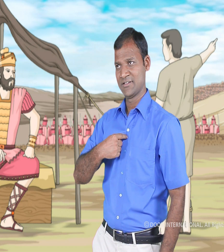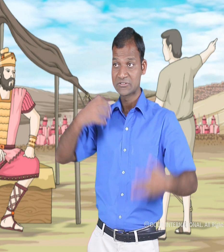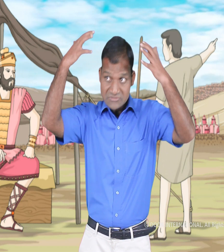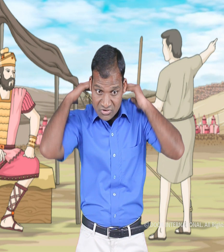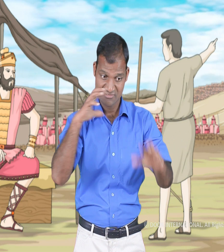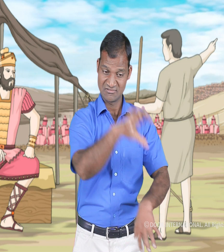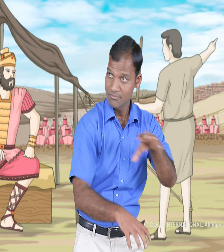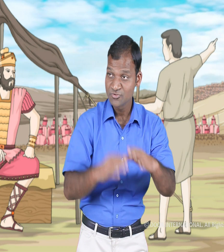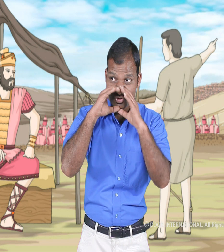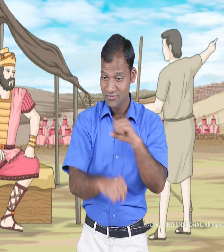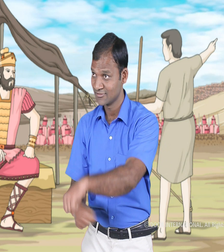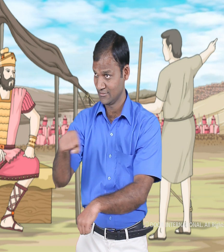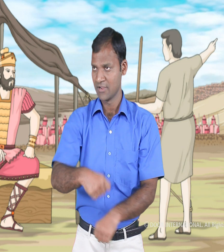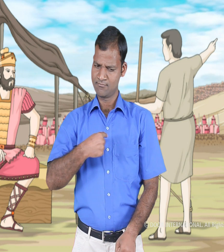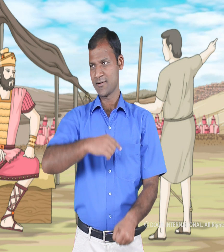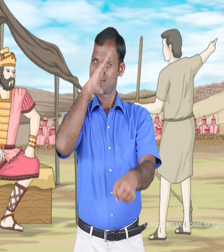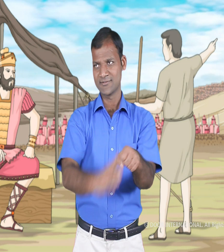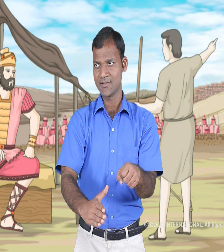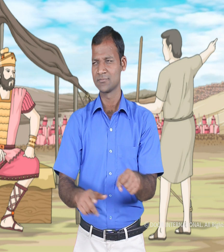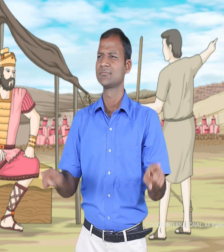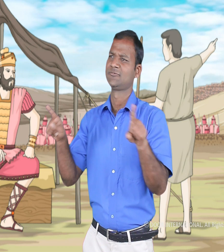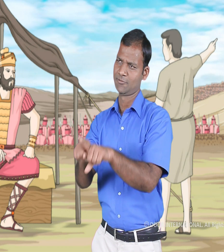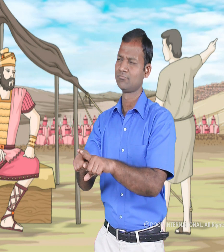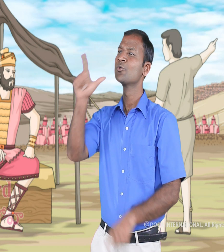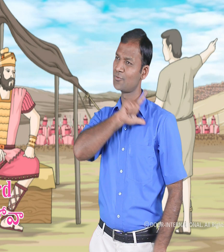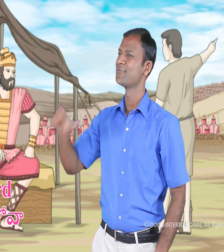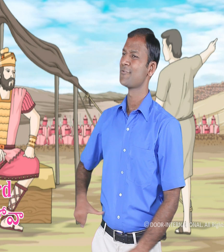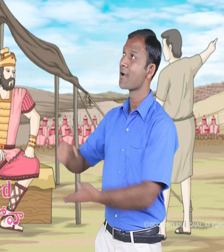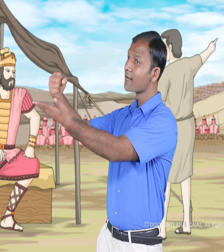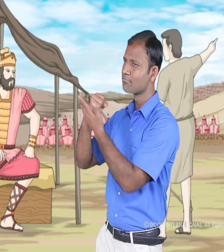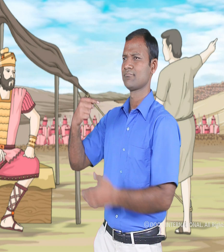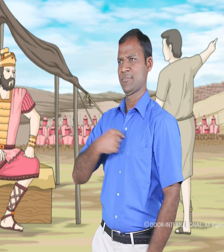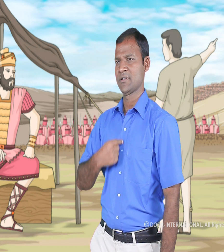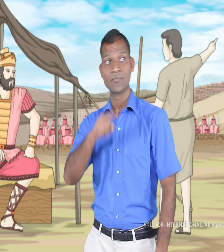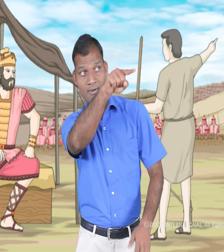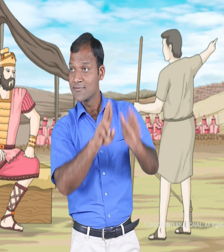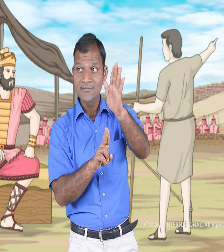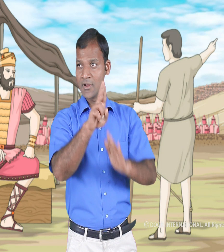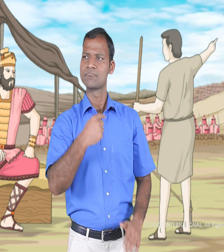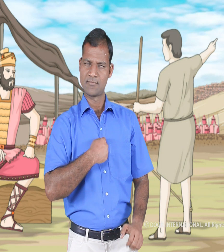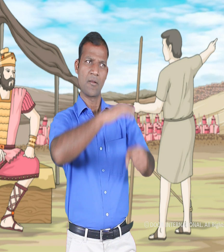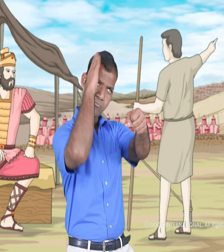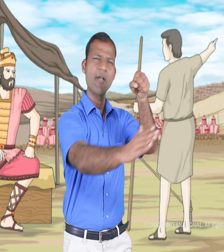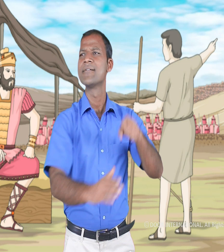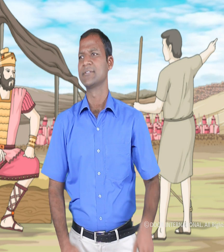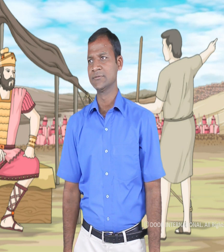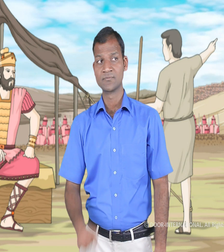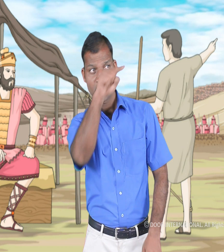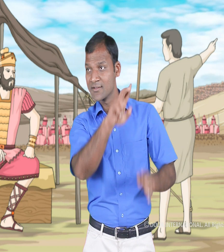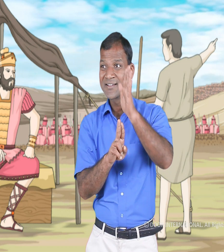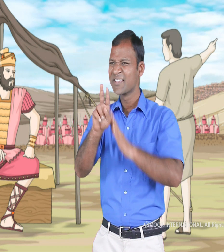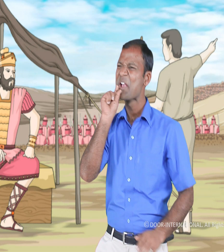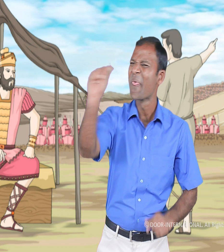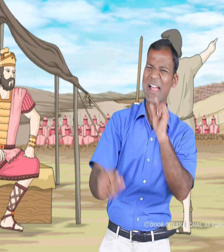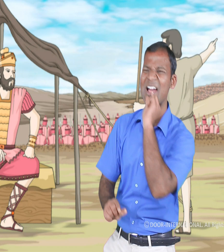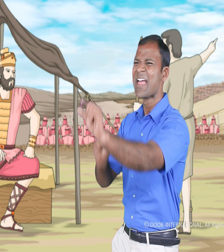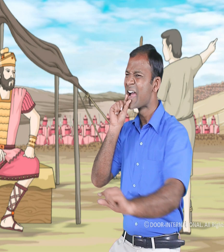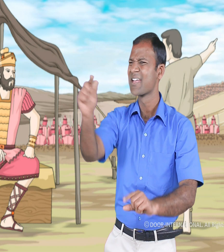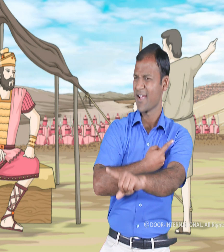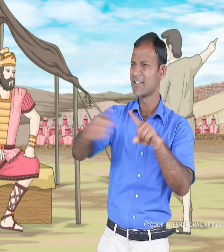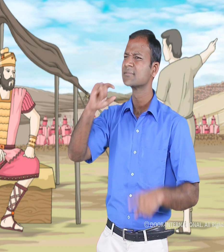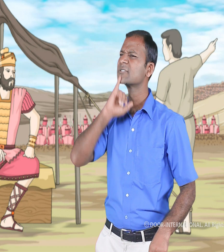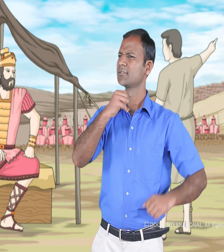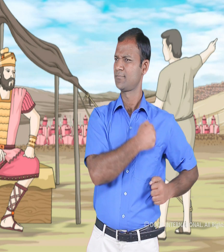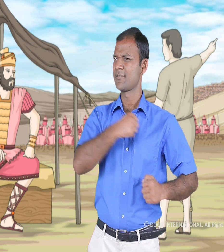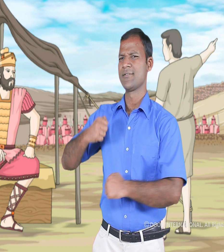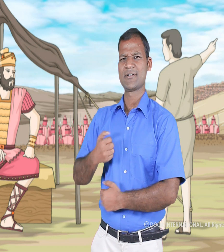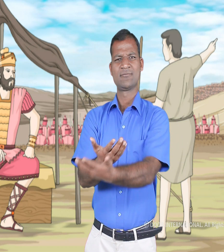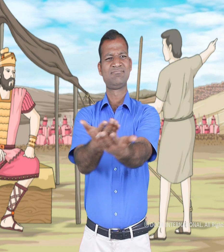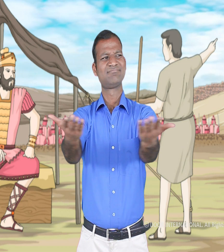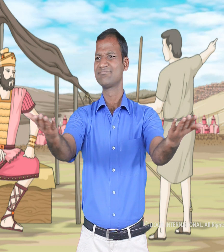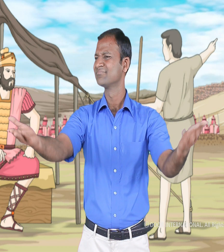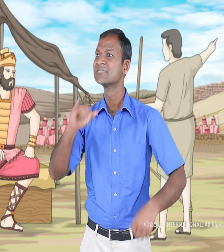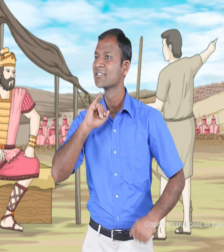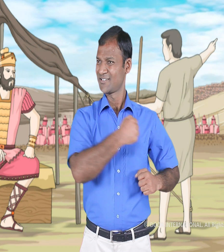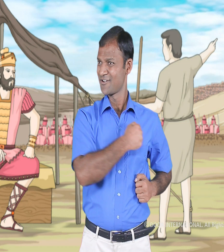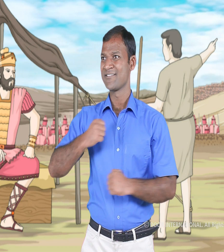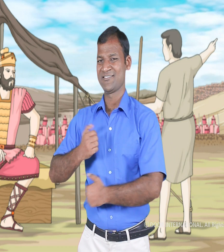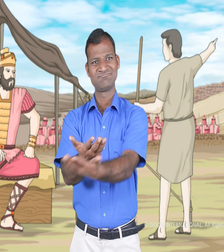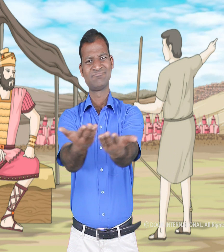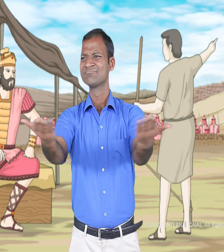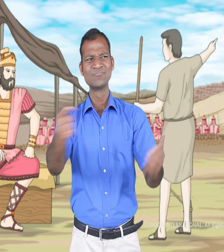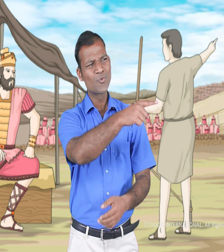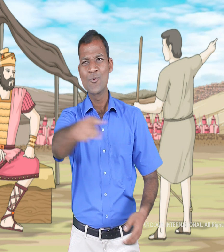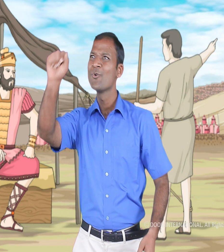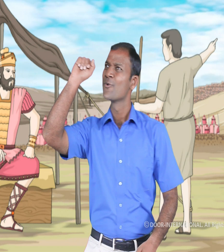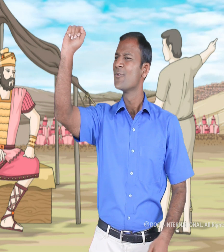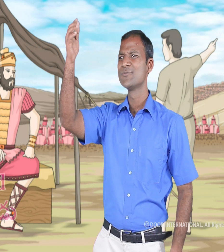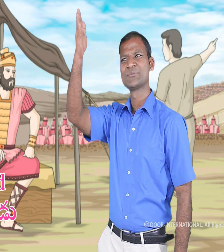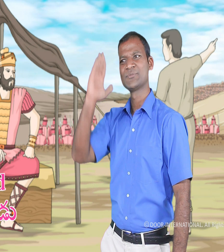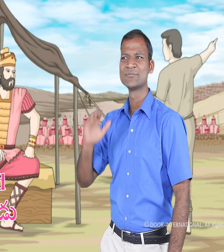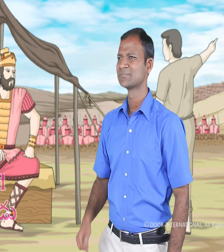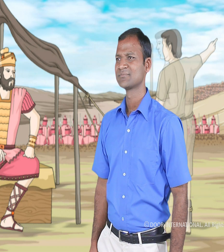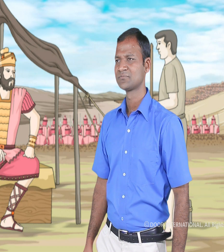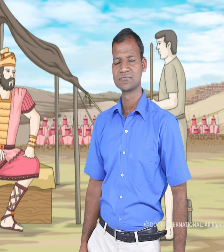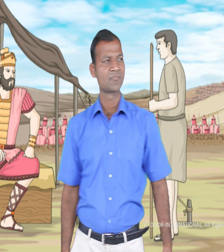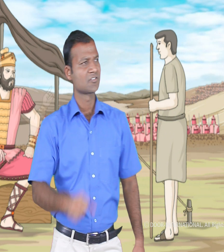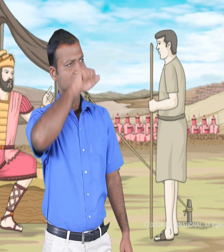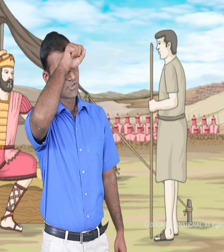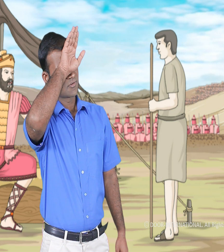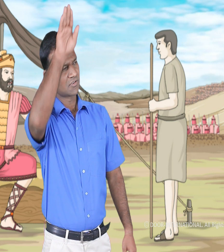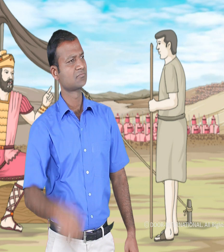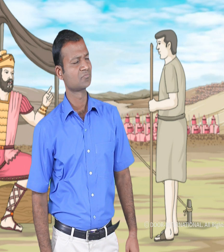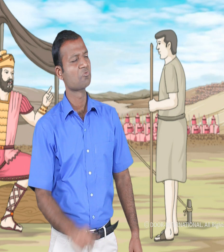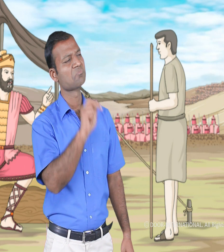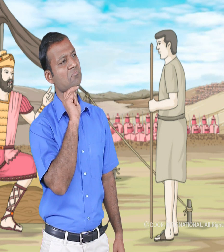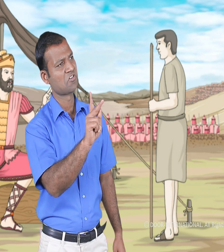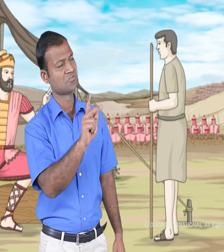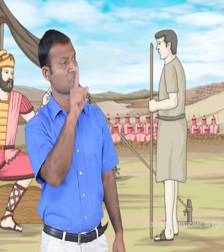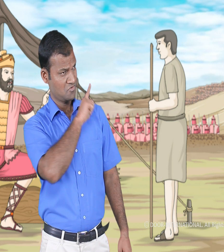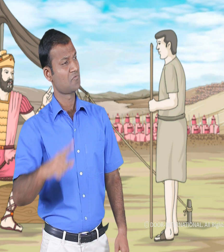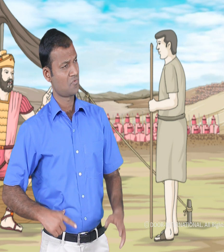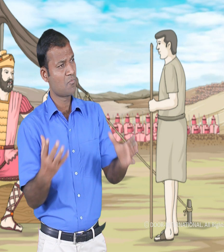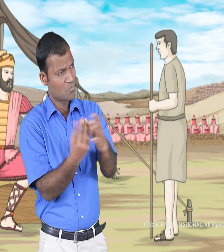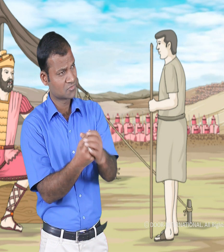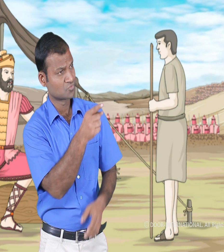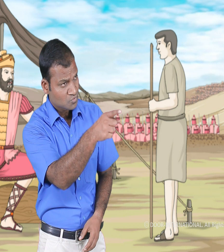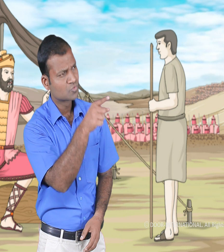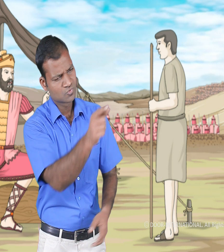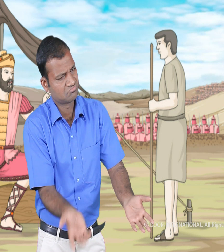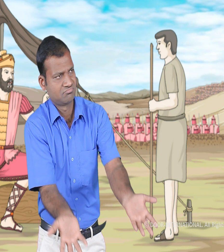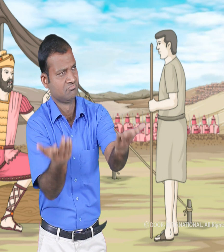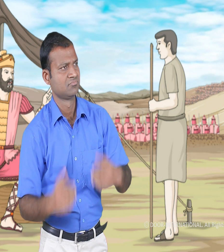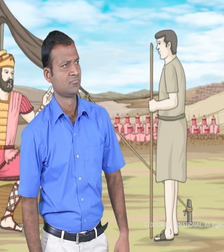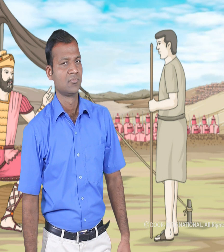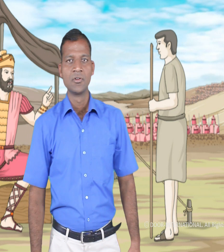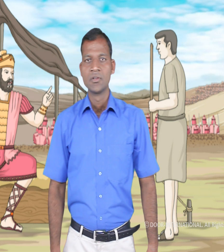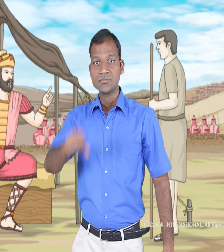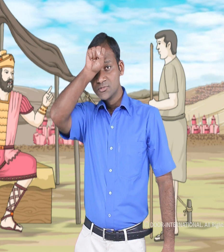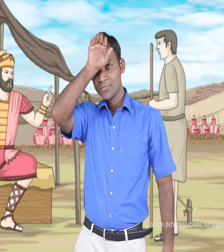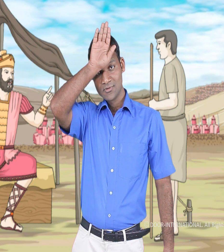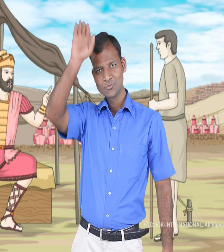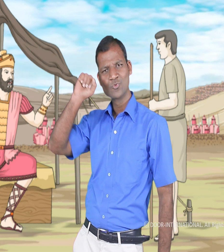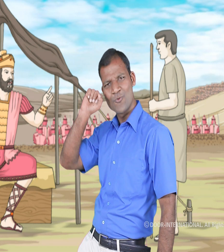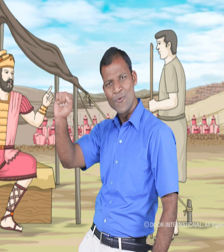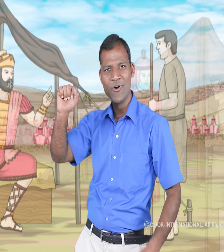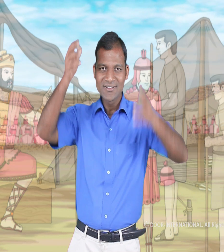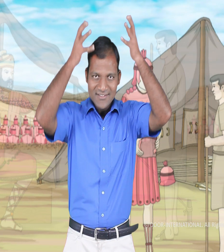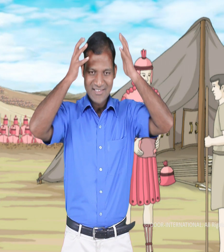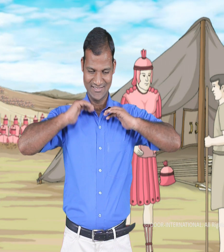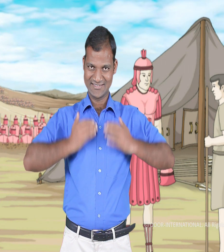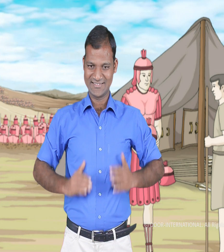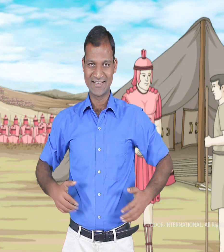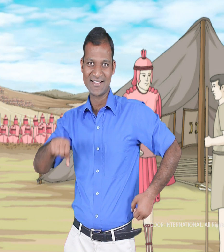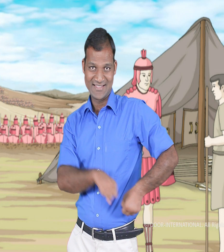David added, “The LORD, who delivered me from the claws of the lion and the bear, will deliver me from the hand of this Philistine.” “Go,” said Saul, “and may the LORD be with you.”